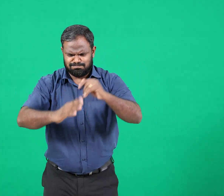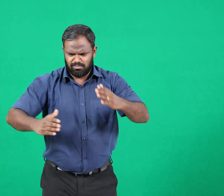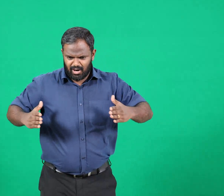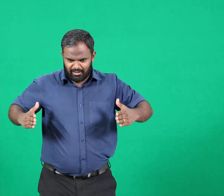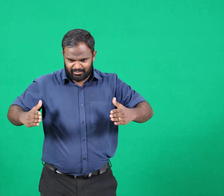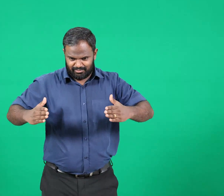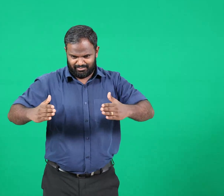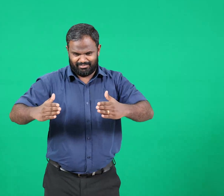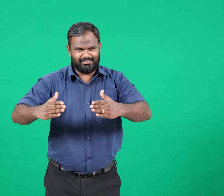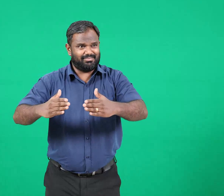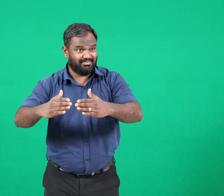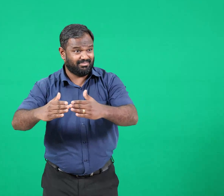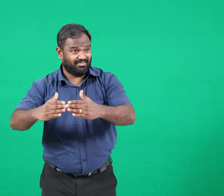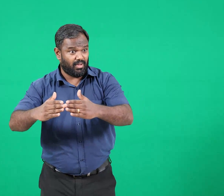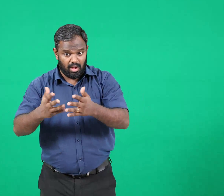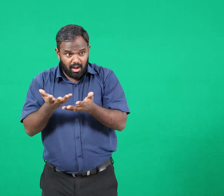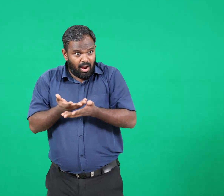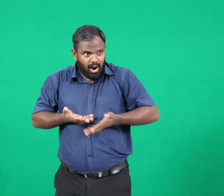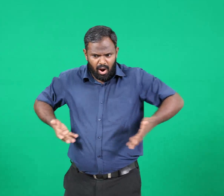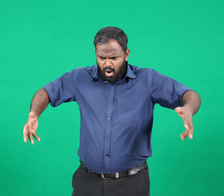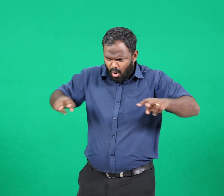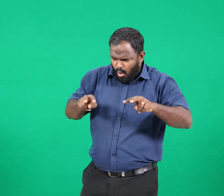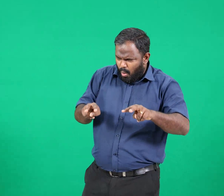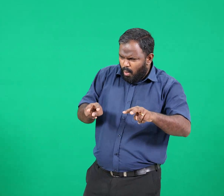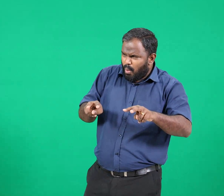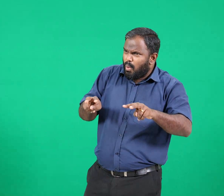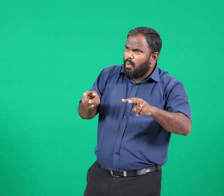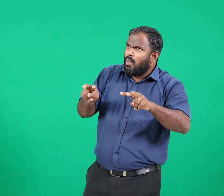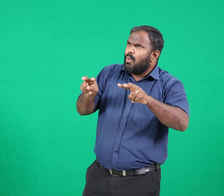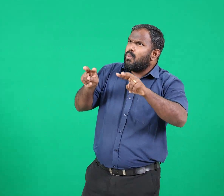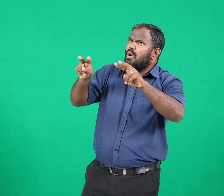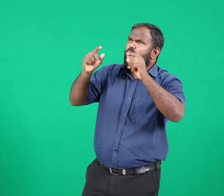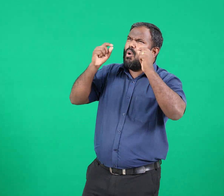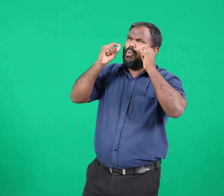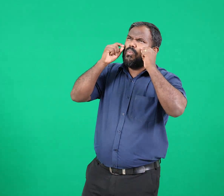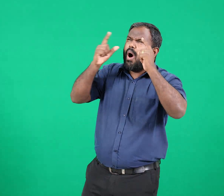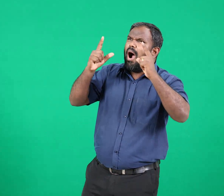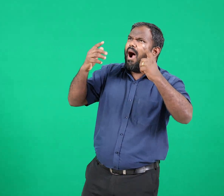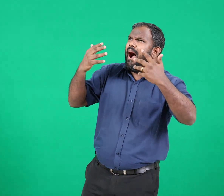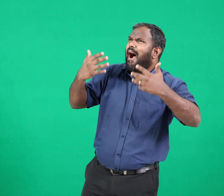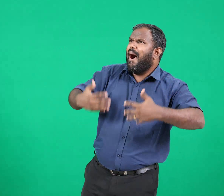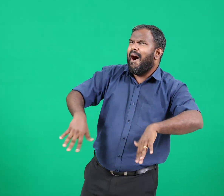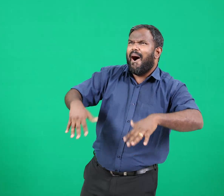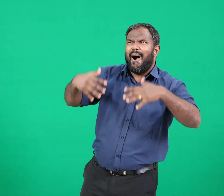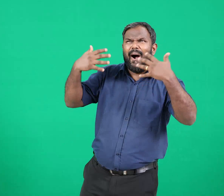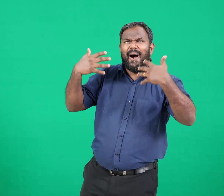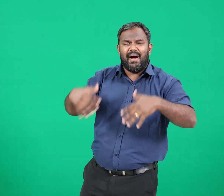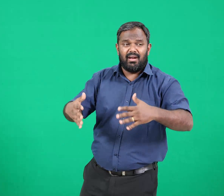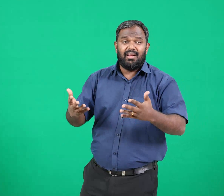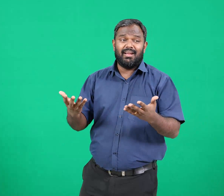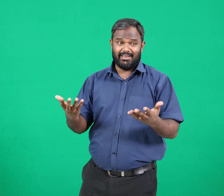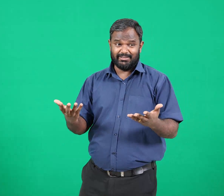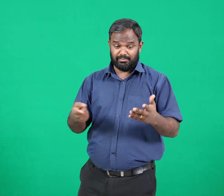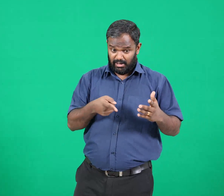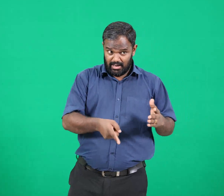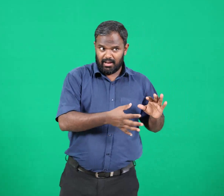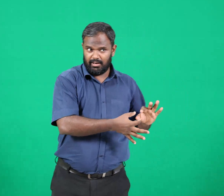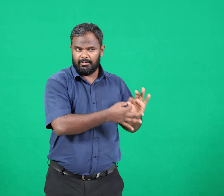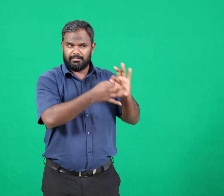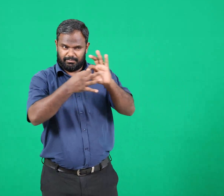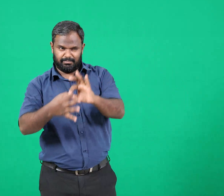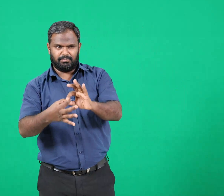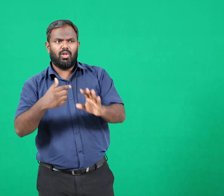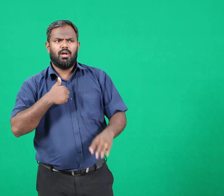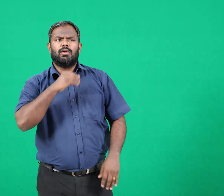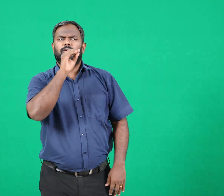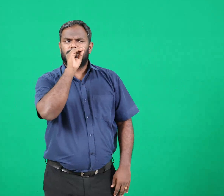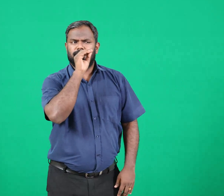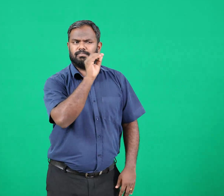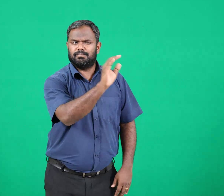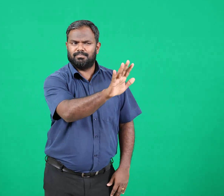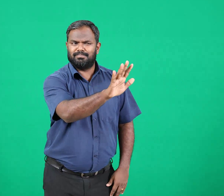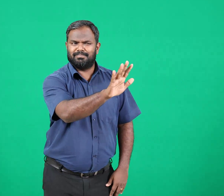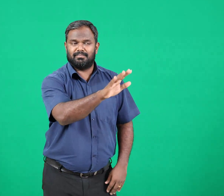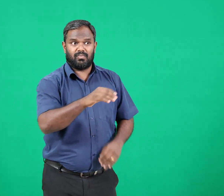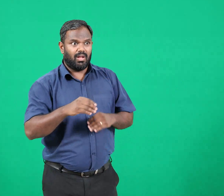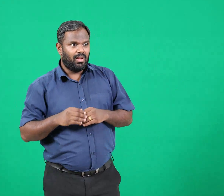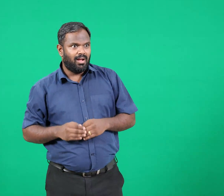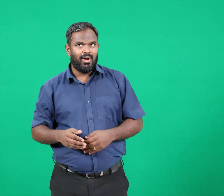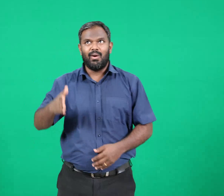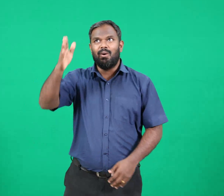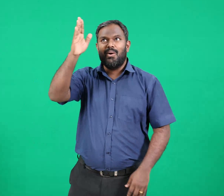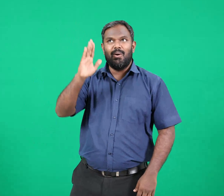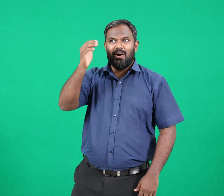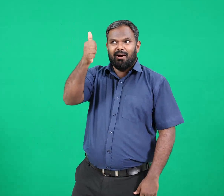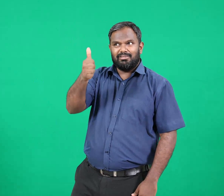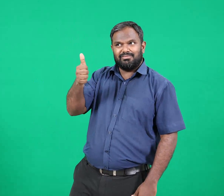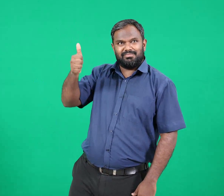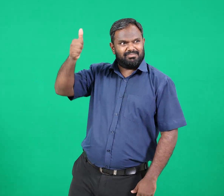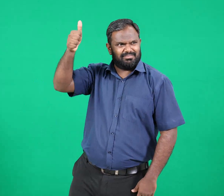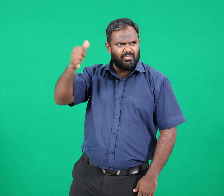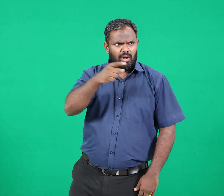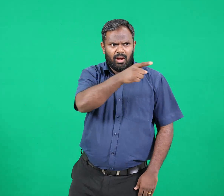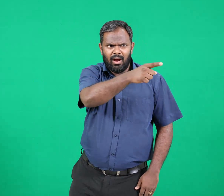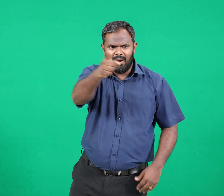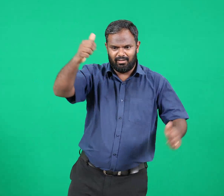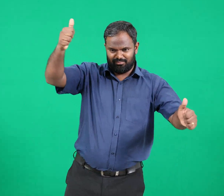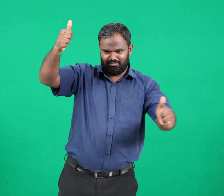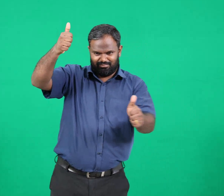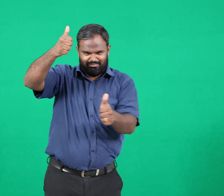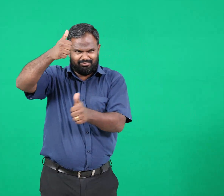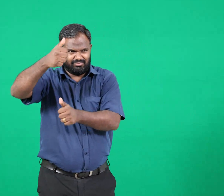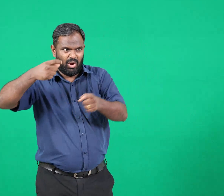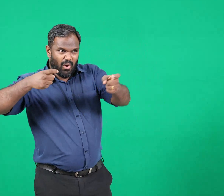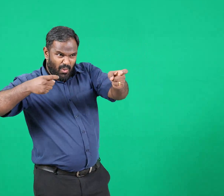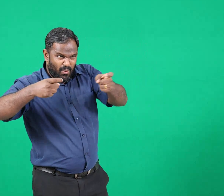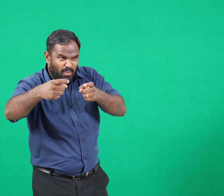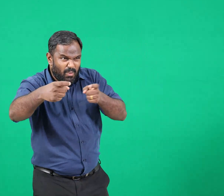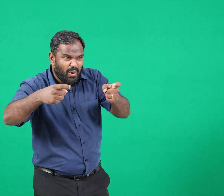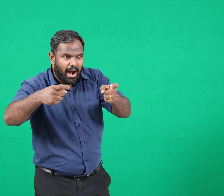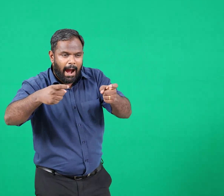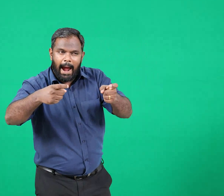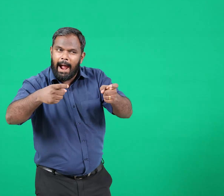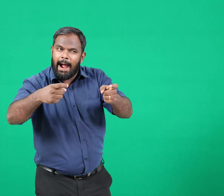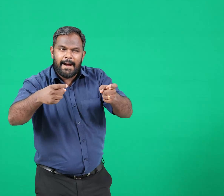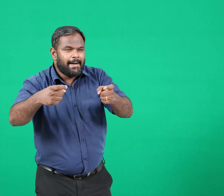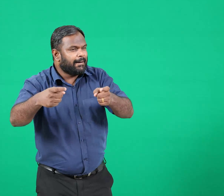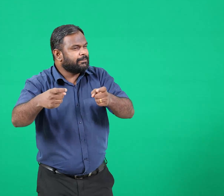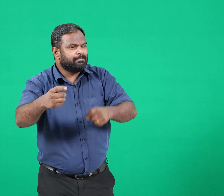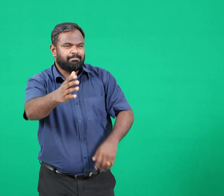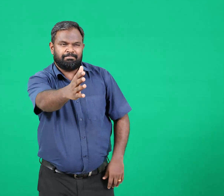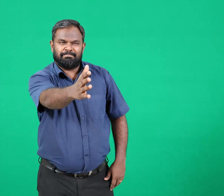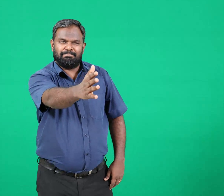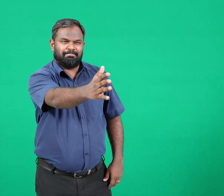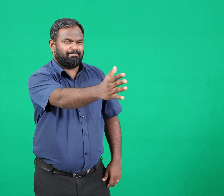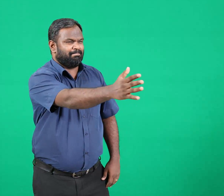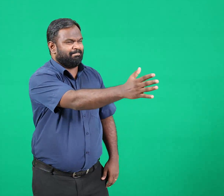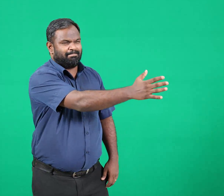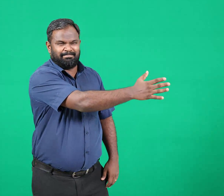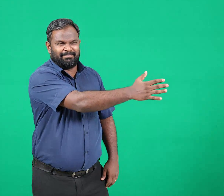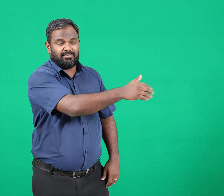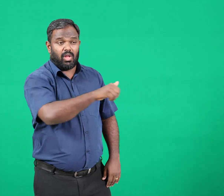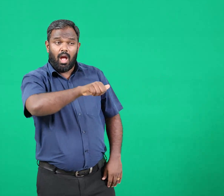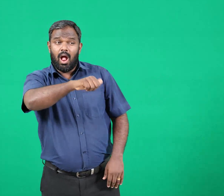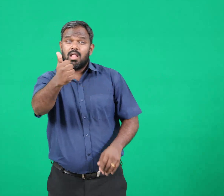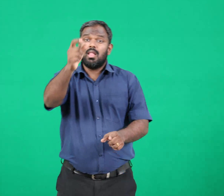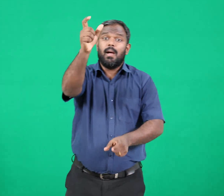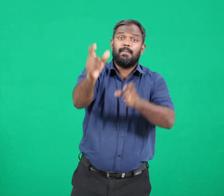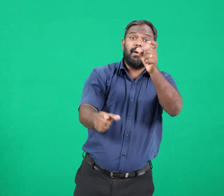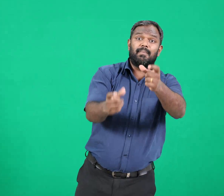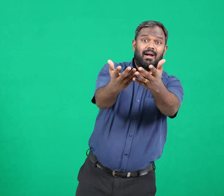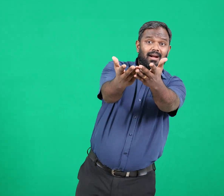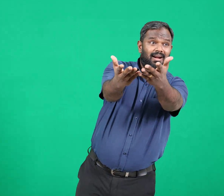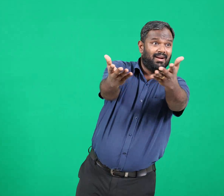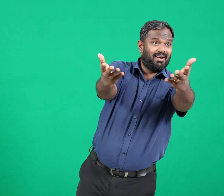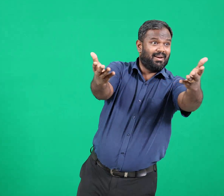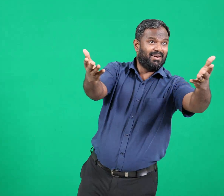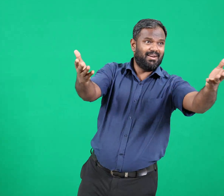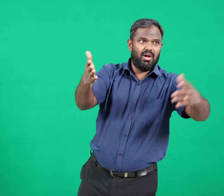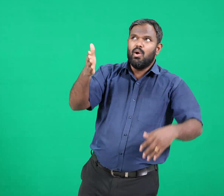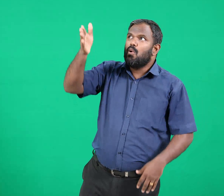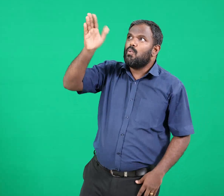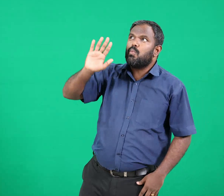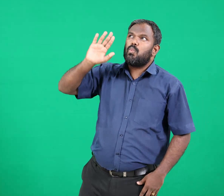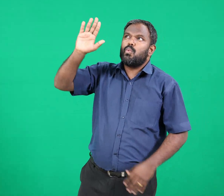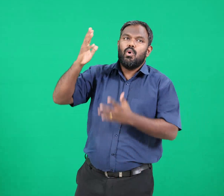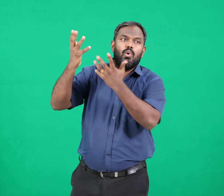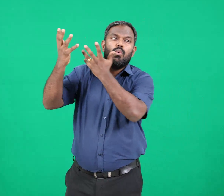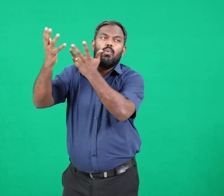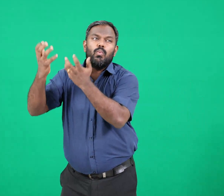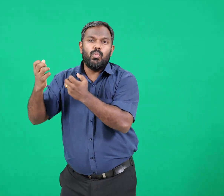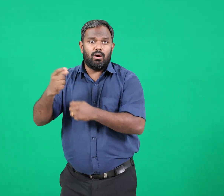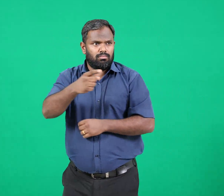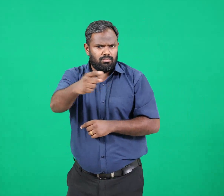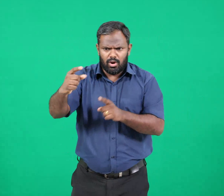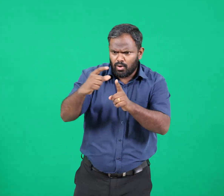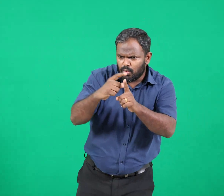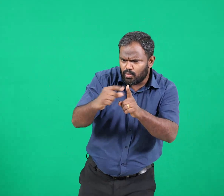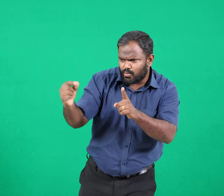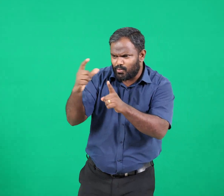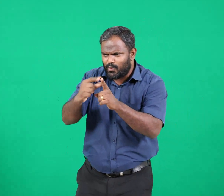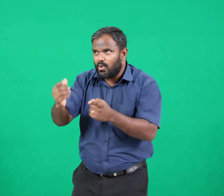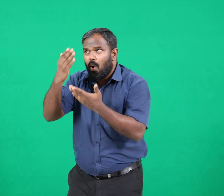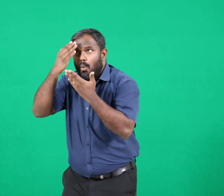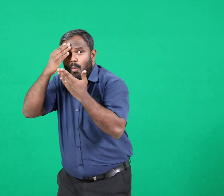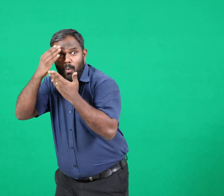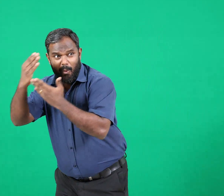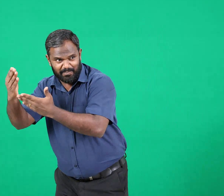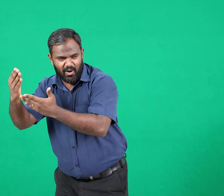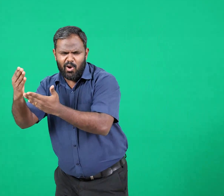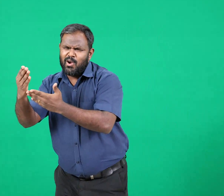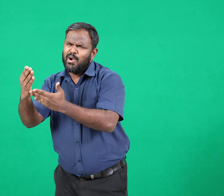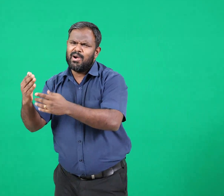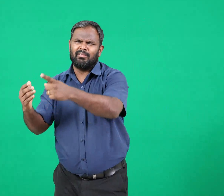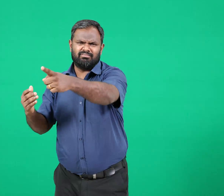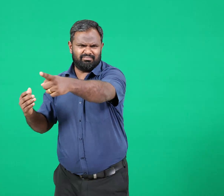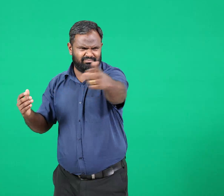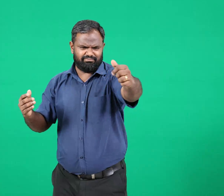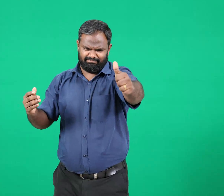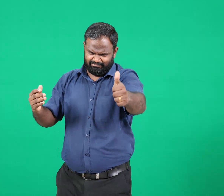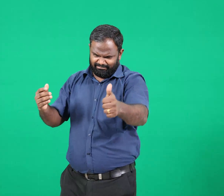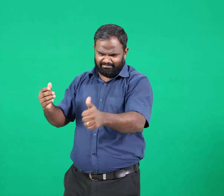Therefore I tell you that the kingdom of God will be taken away from you and given to a people who will produce its fruit.